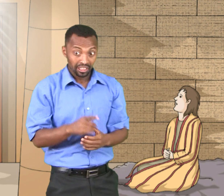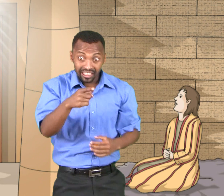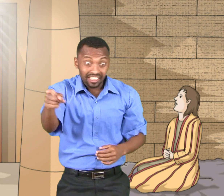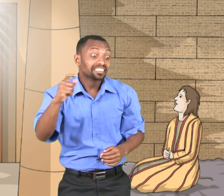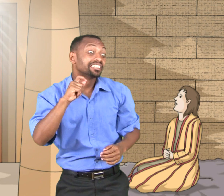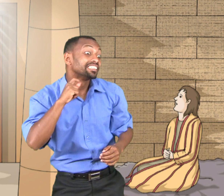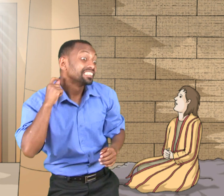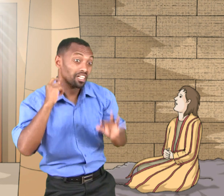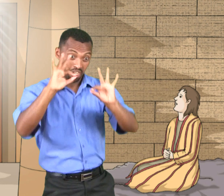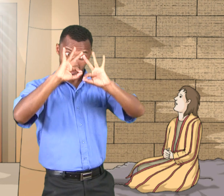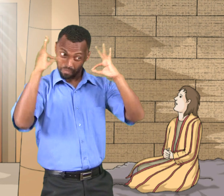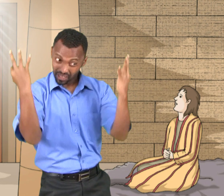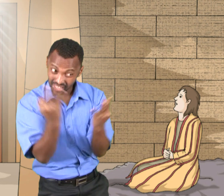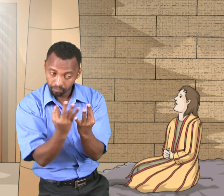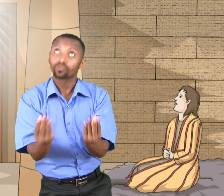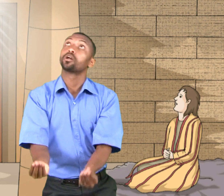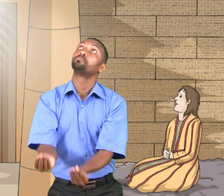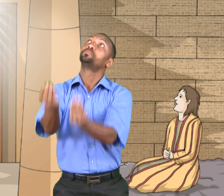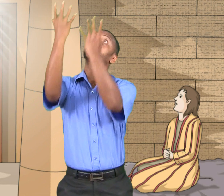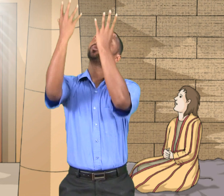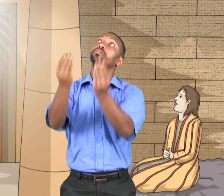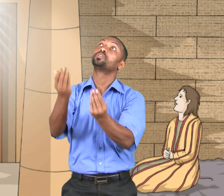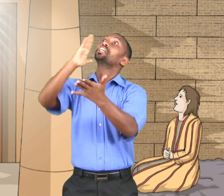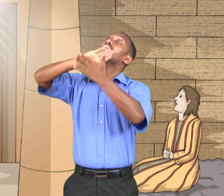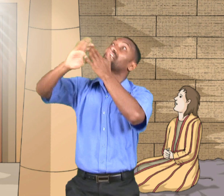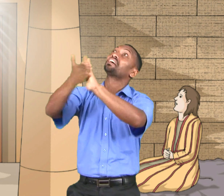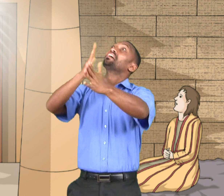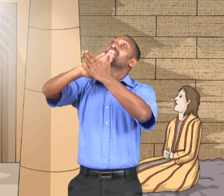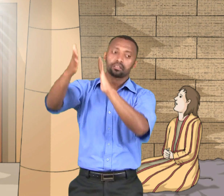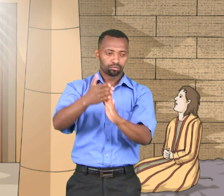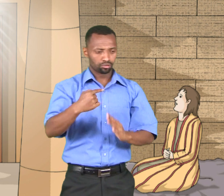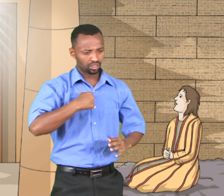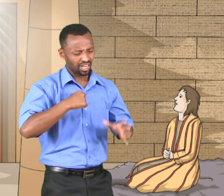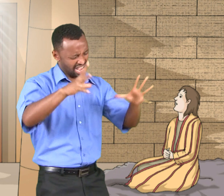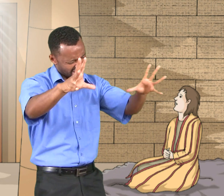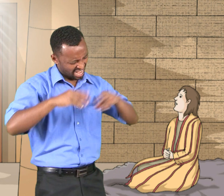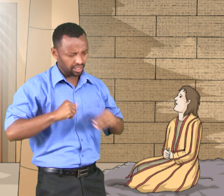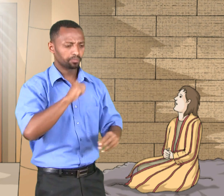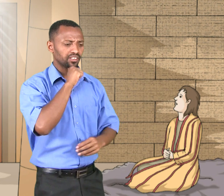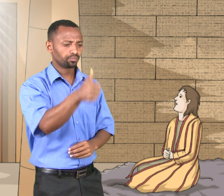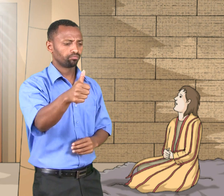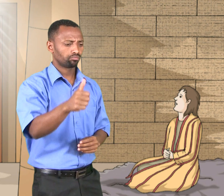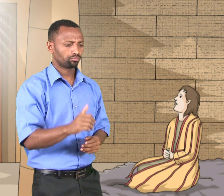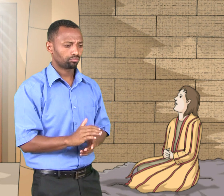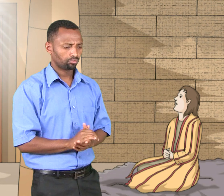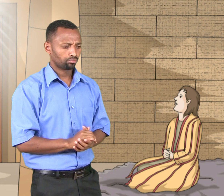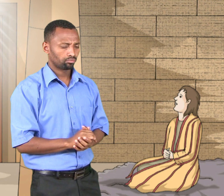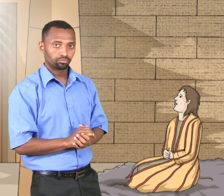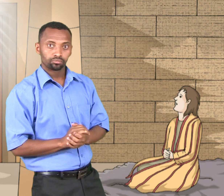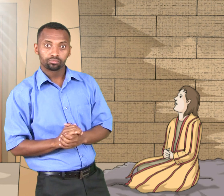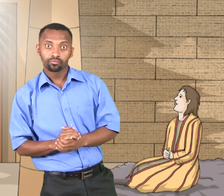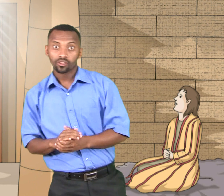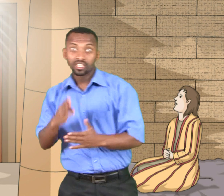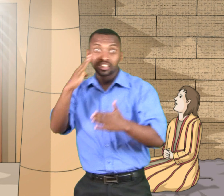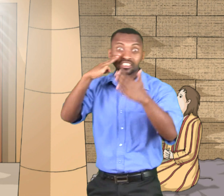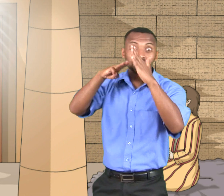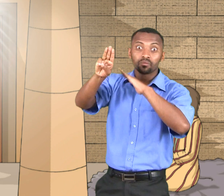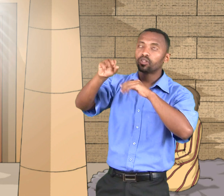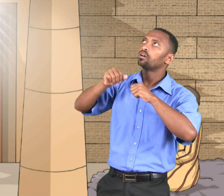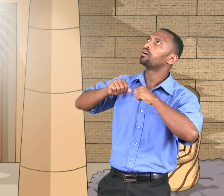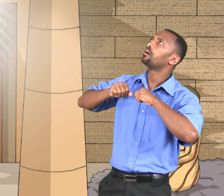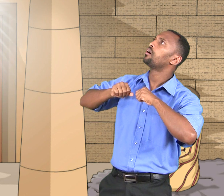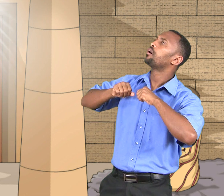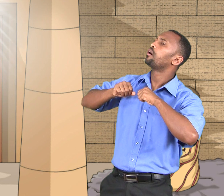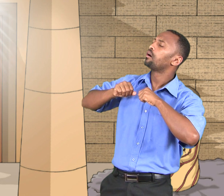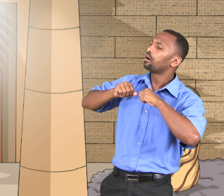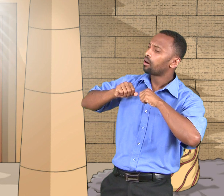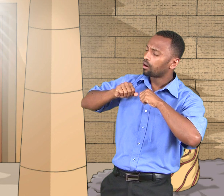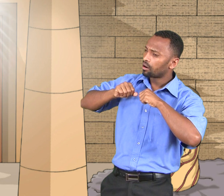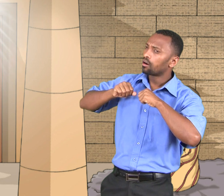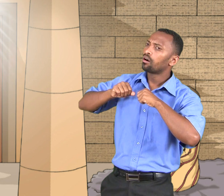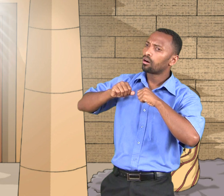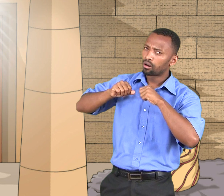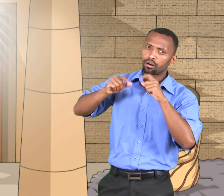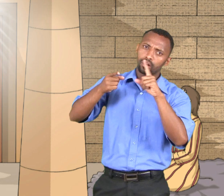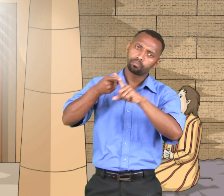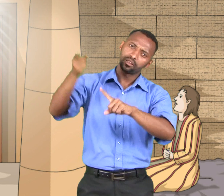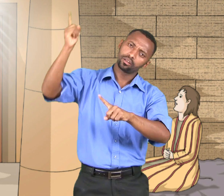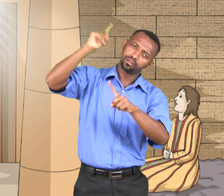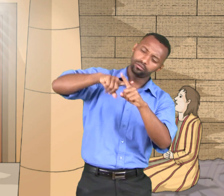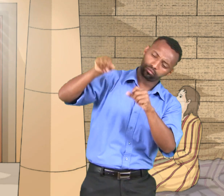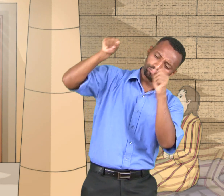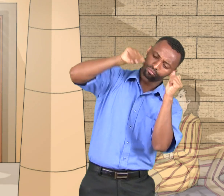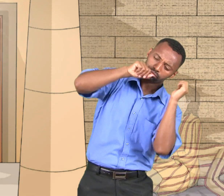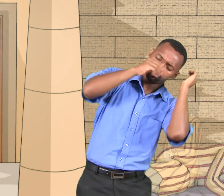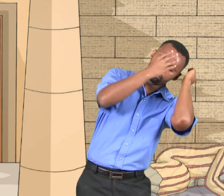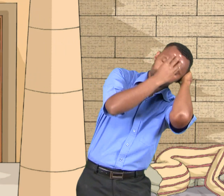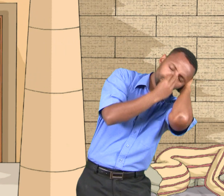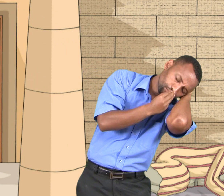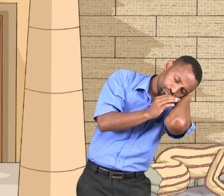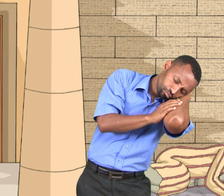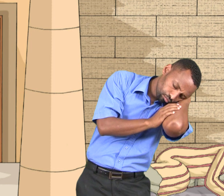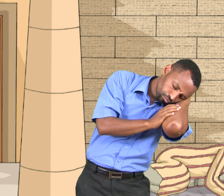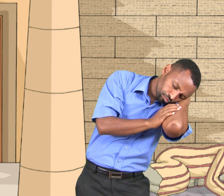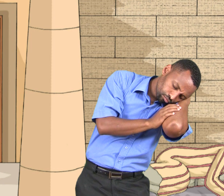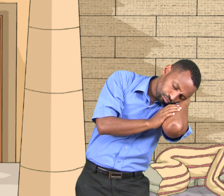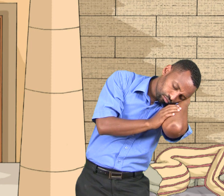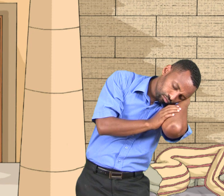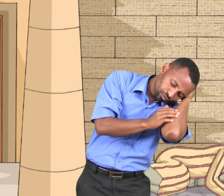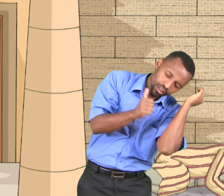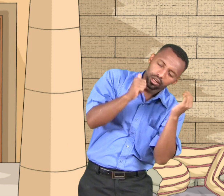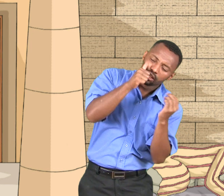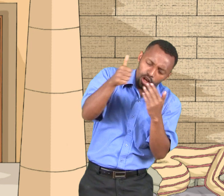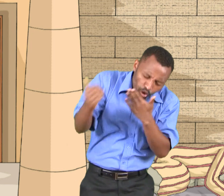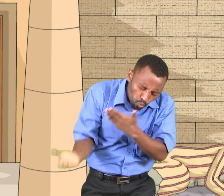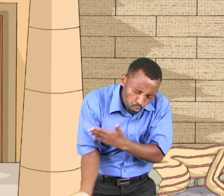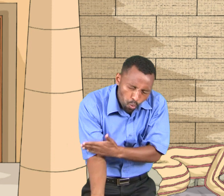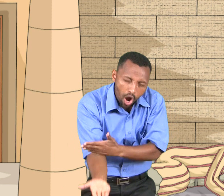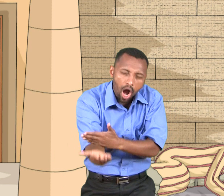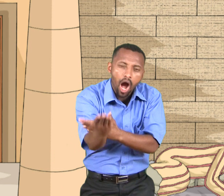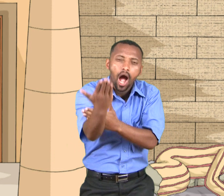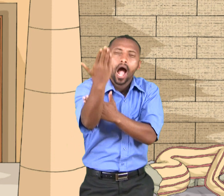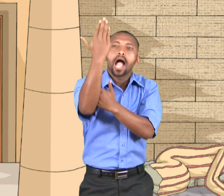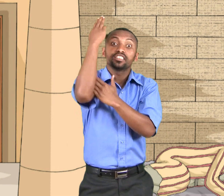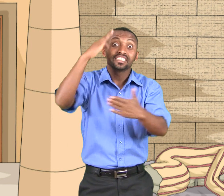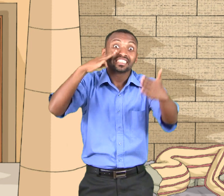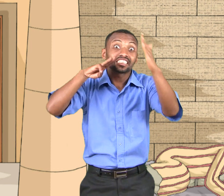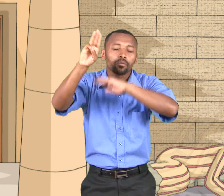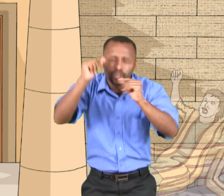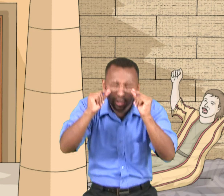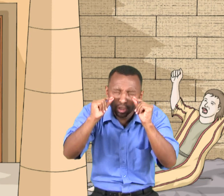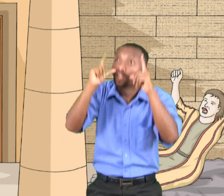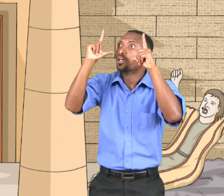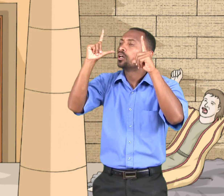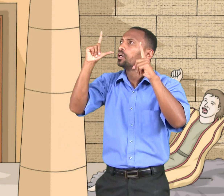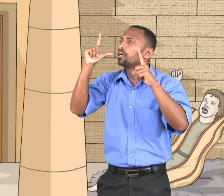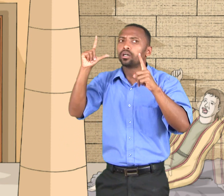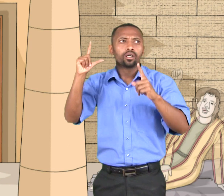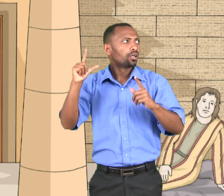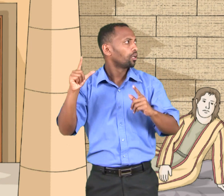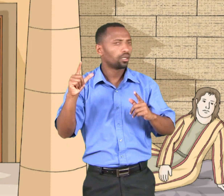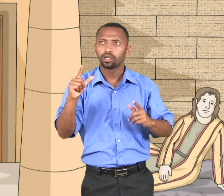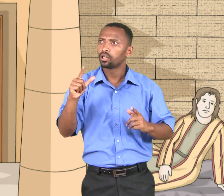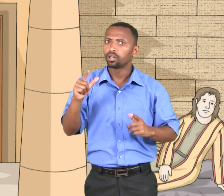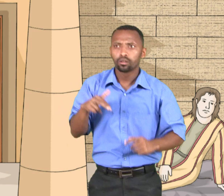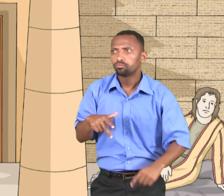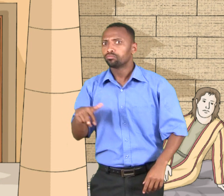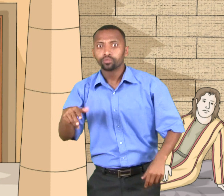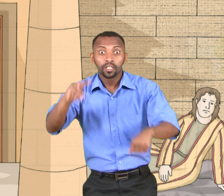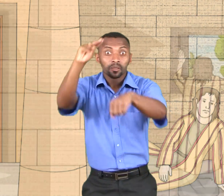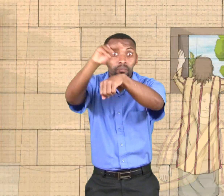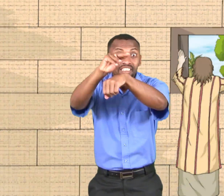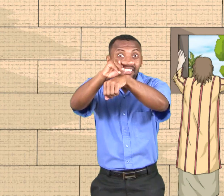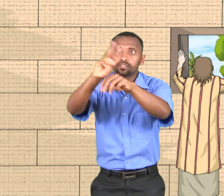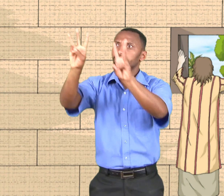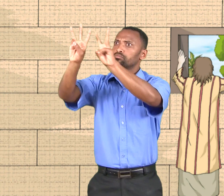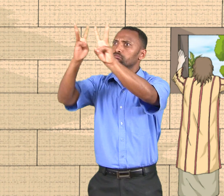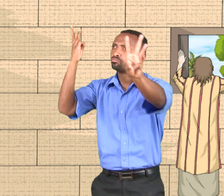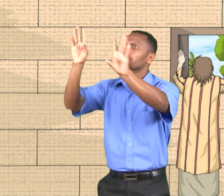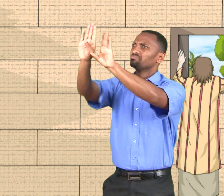Therefore I have sworn to the house of Eli, ‘The iniquity of Eli’s house shall never be atoned for by sacrifice or offering.’” Samuel lay down until the morning;